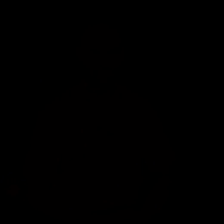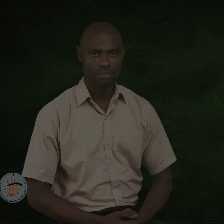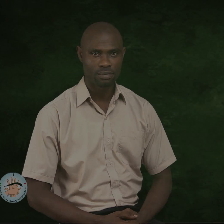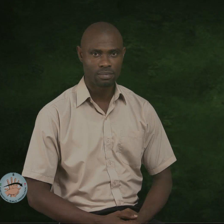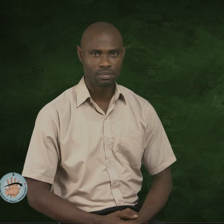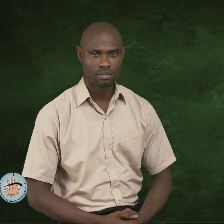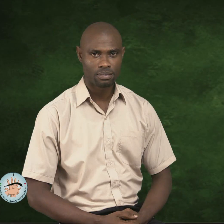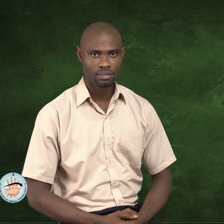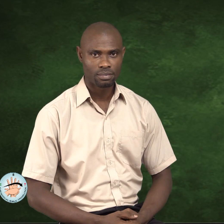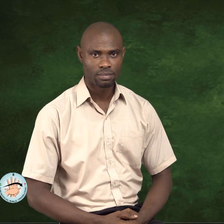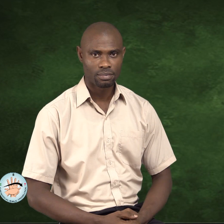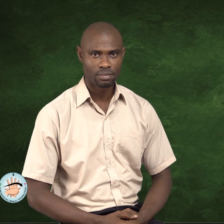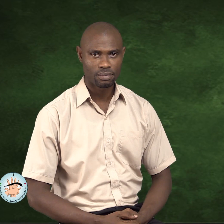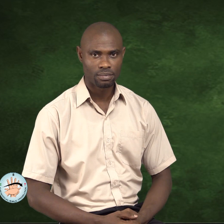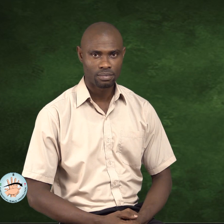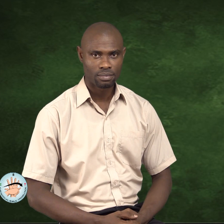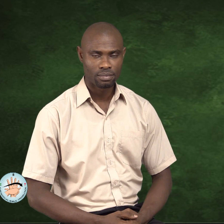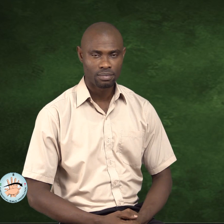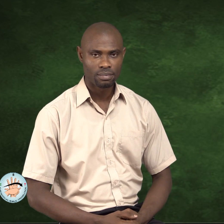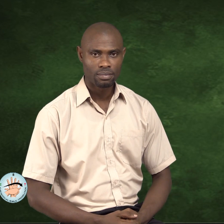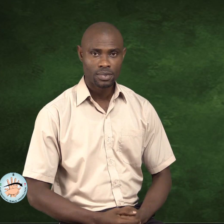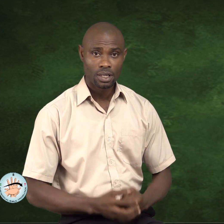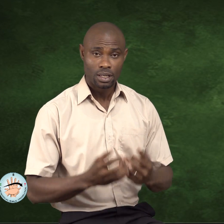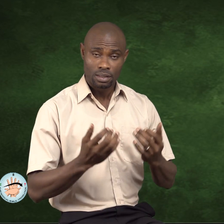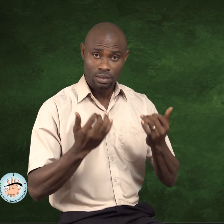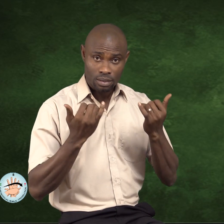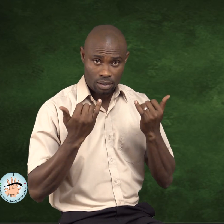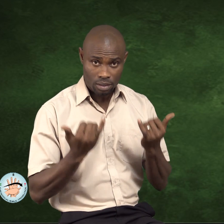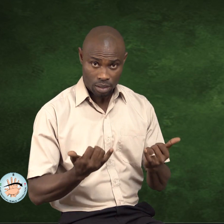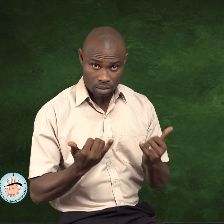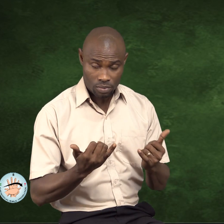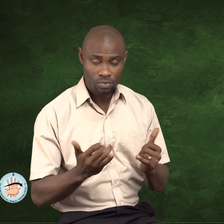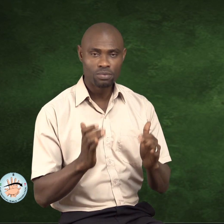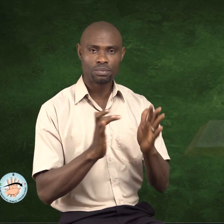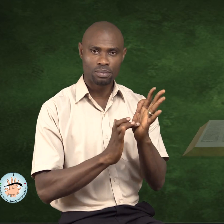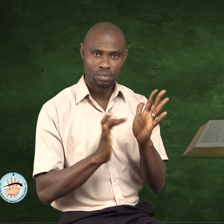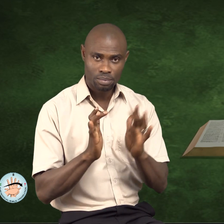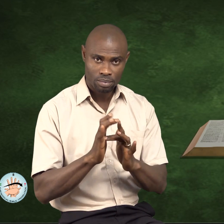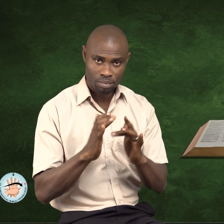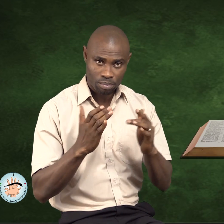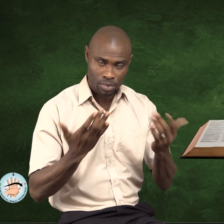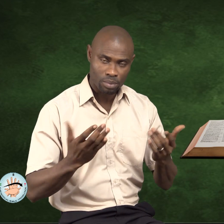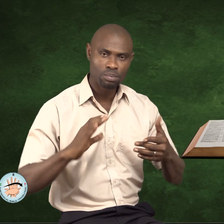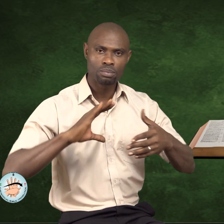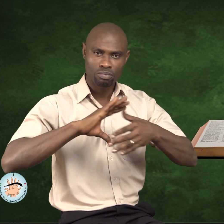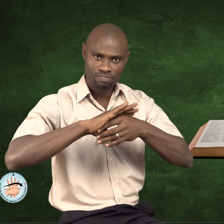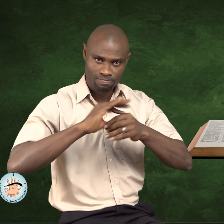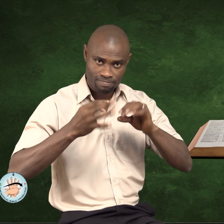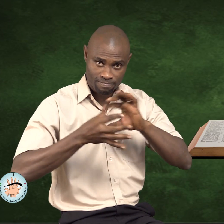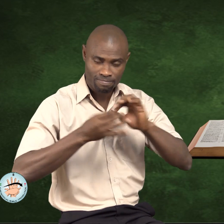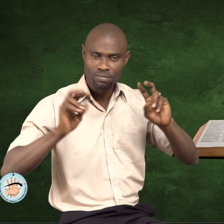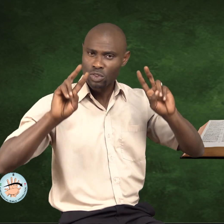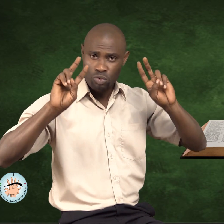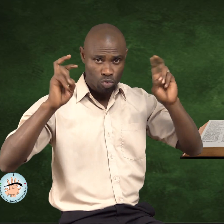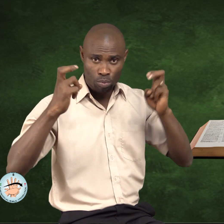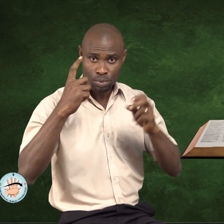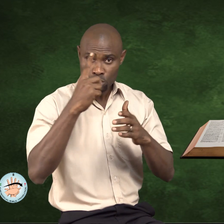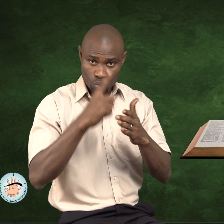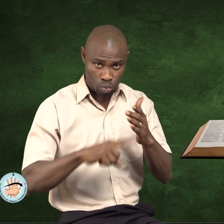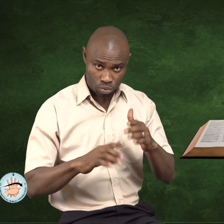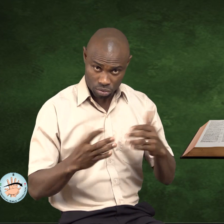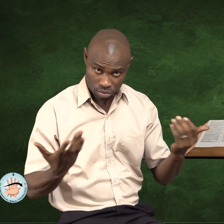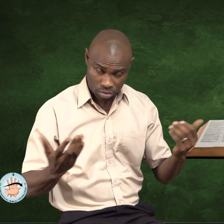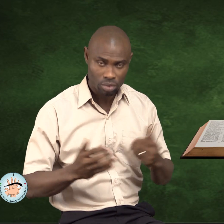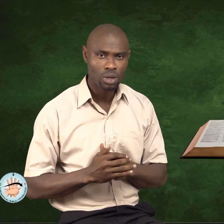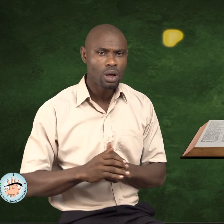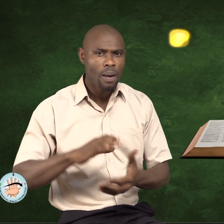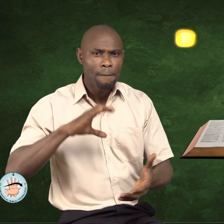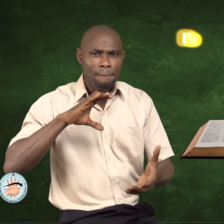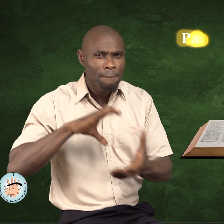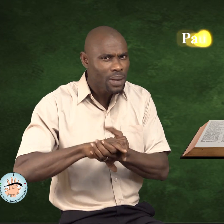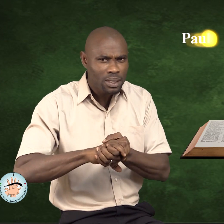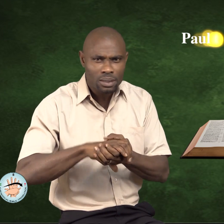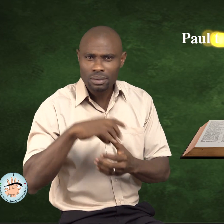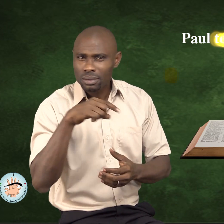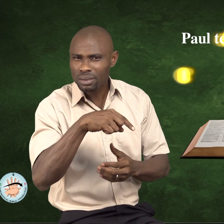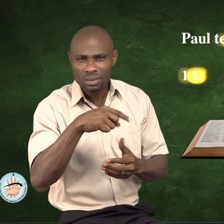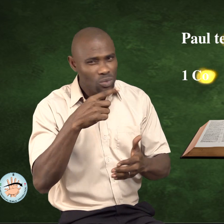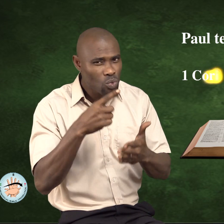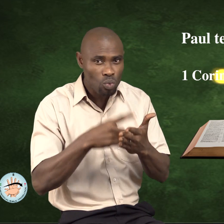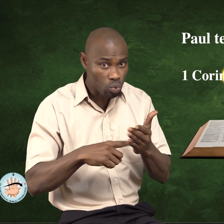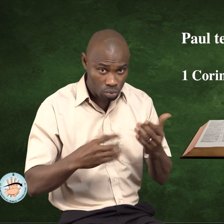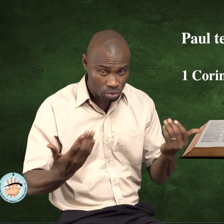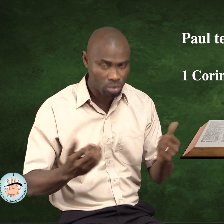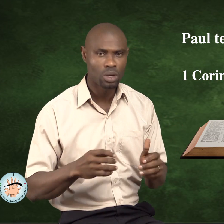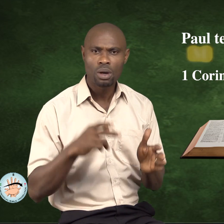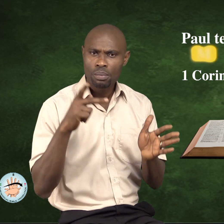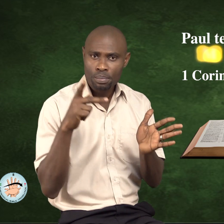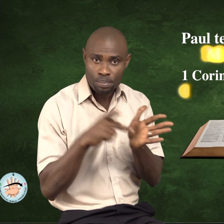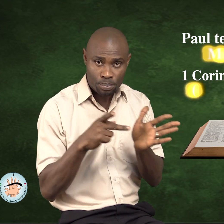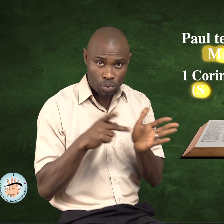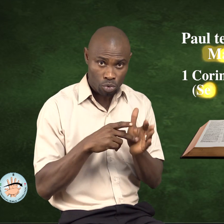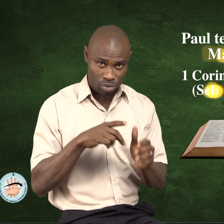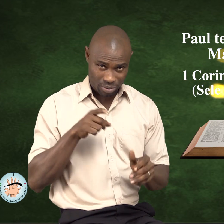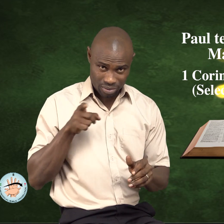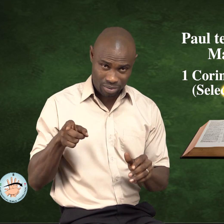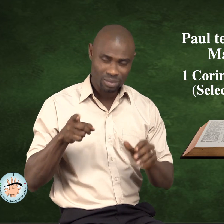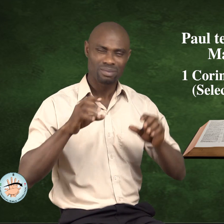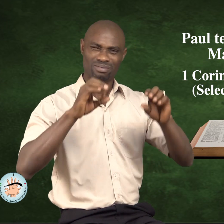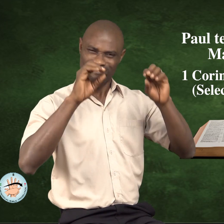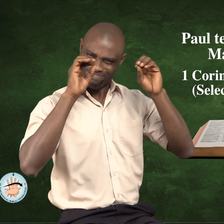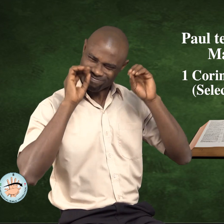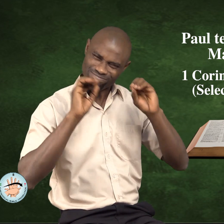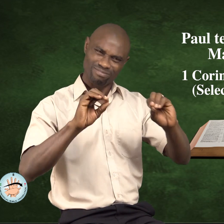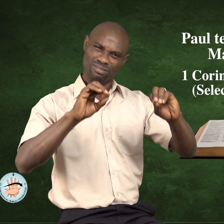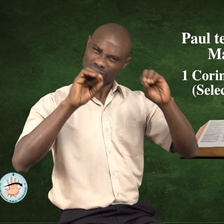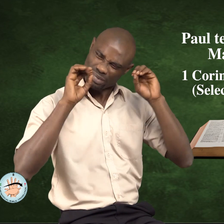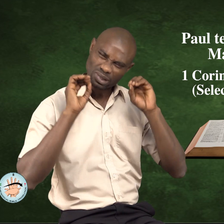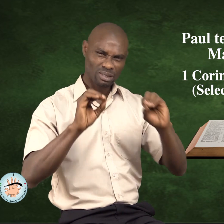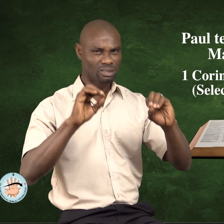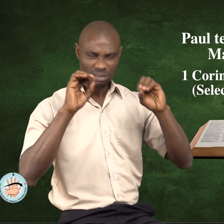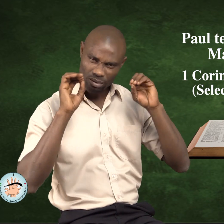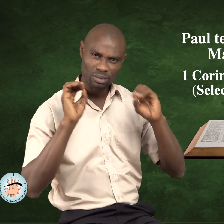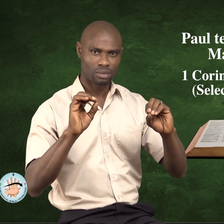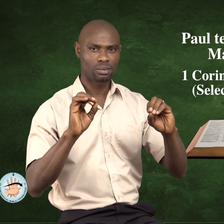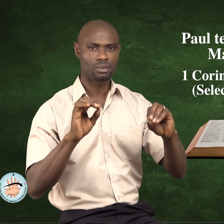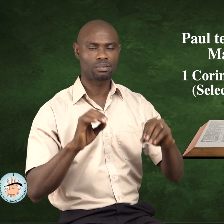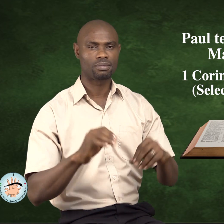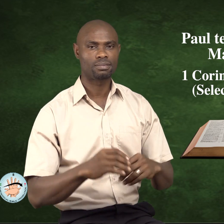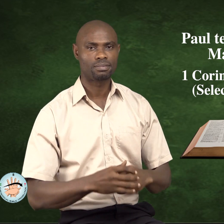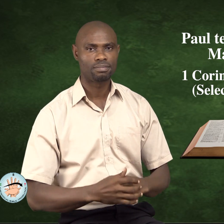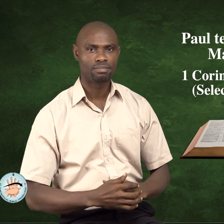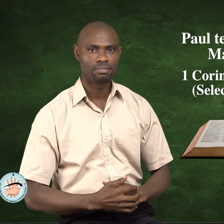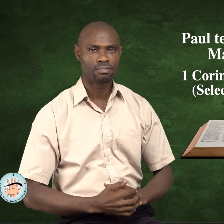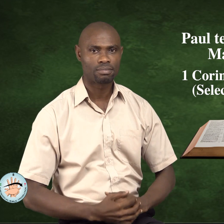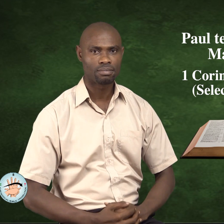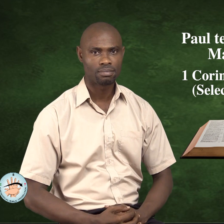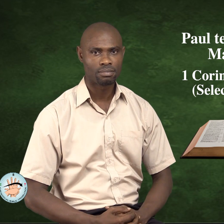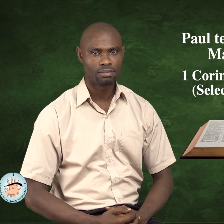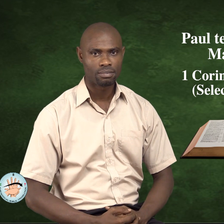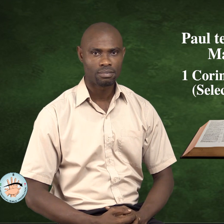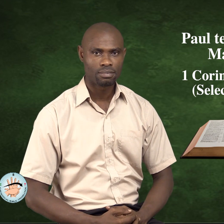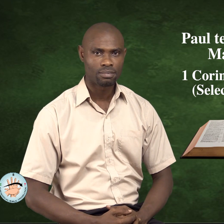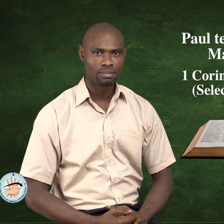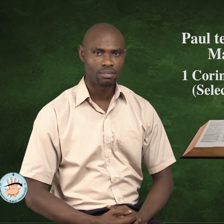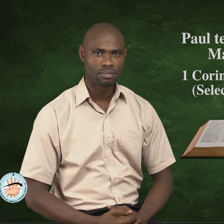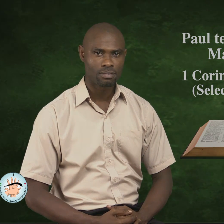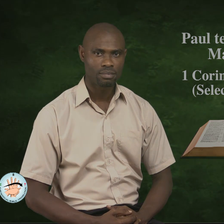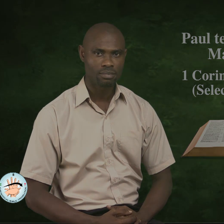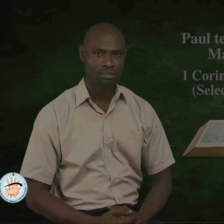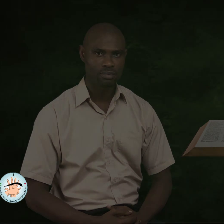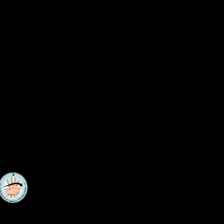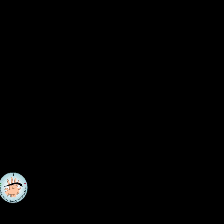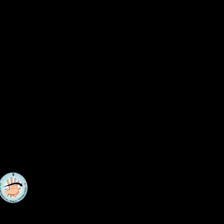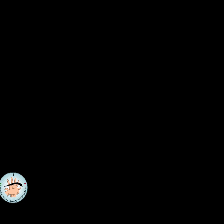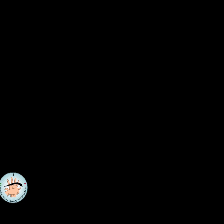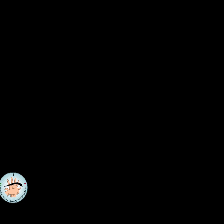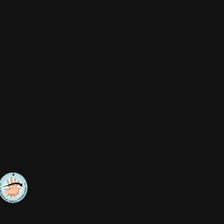Paul teaches about marriage